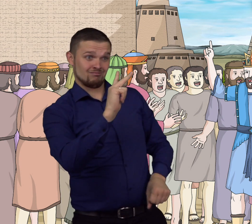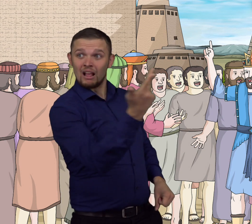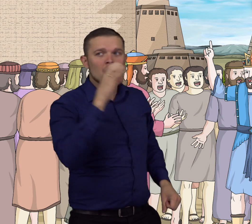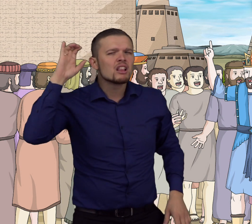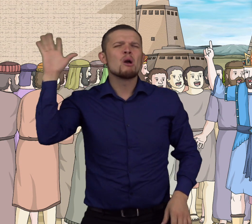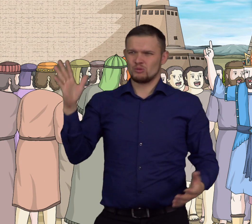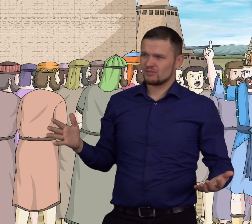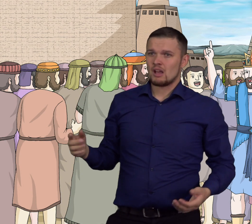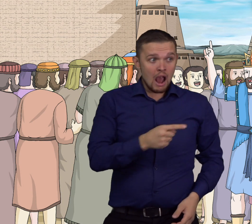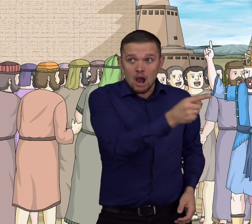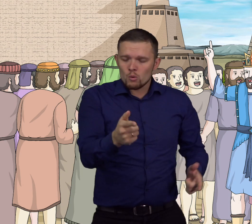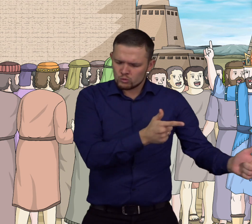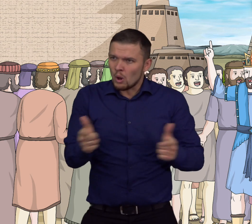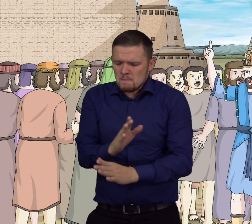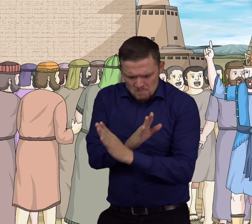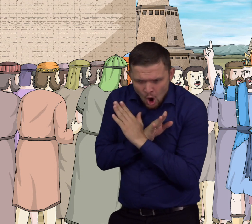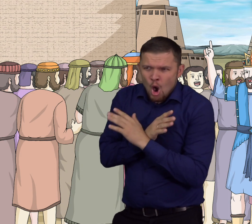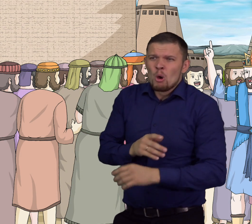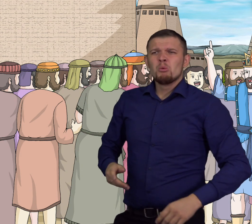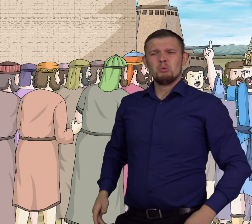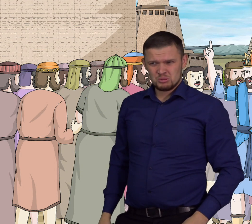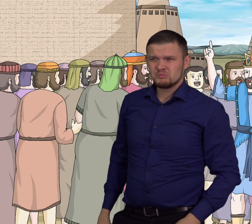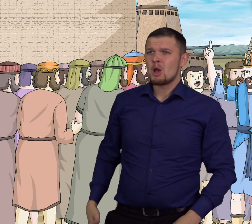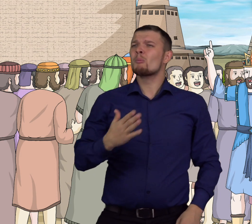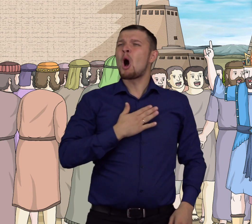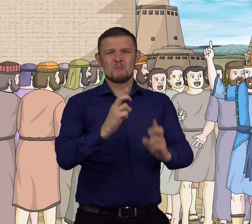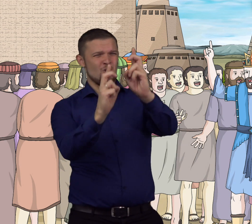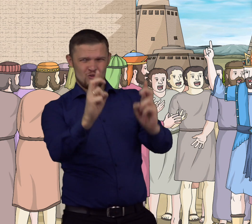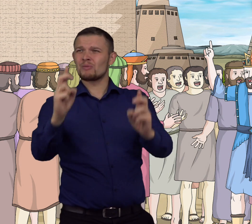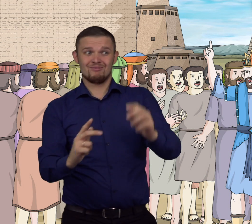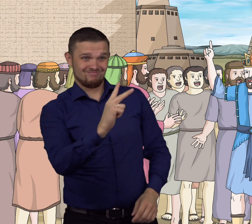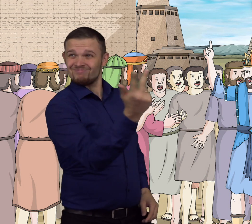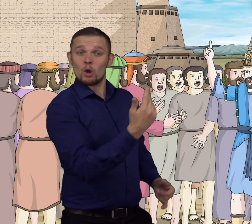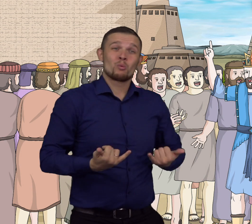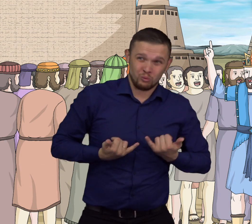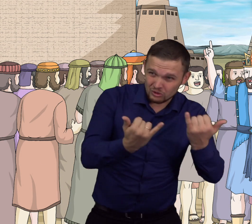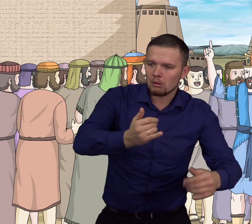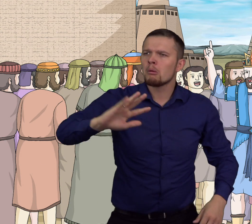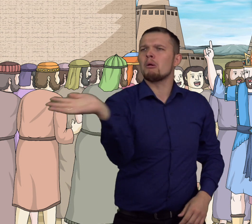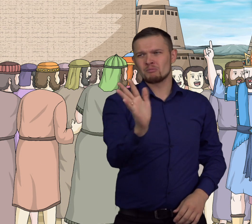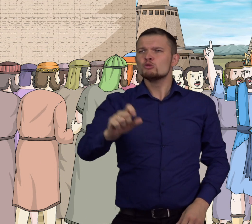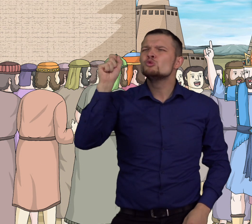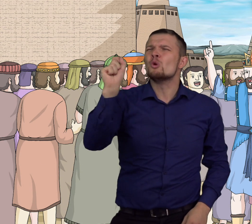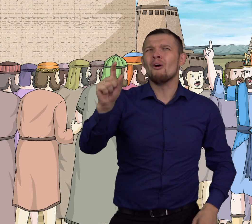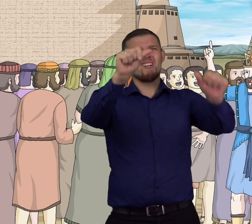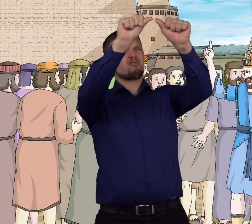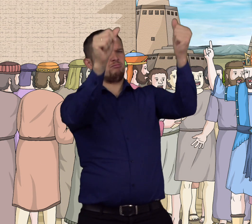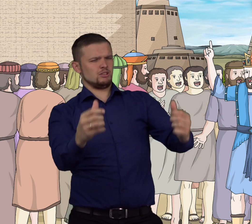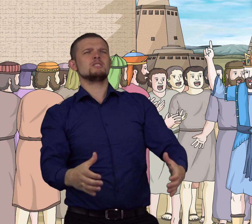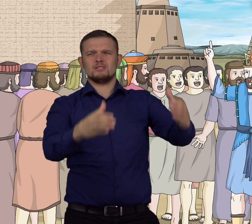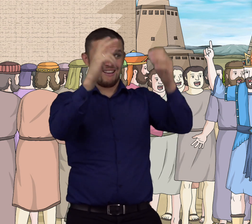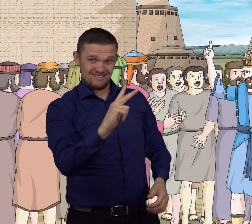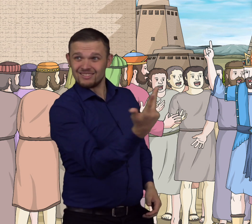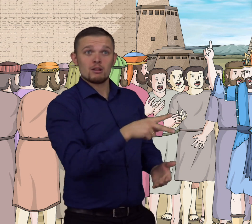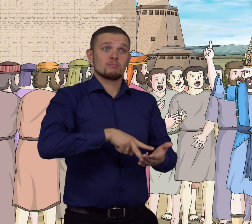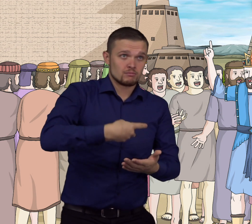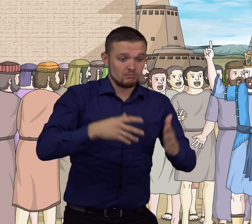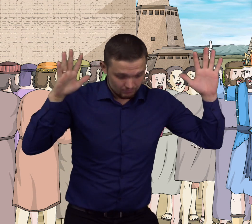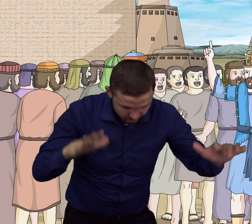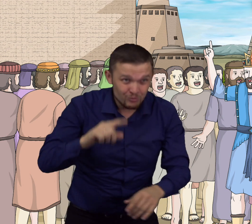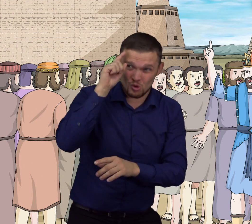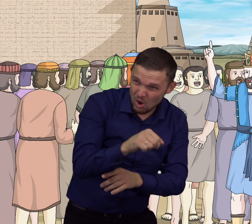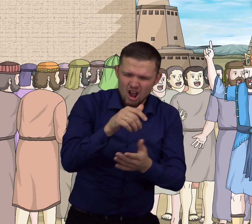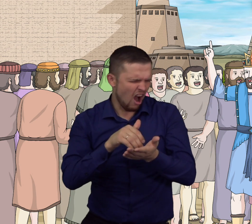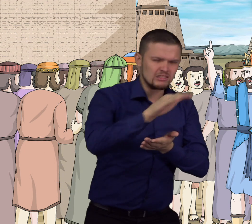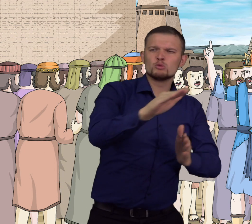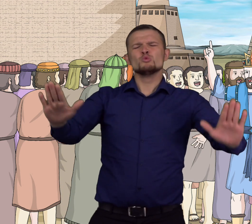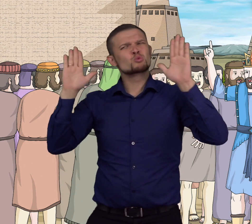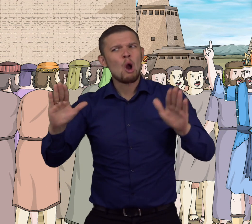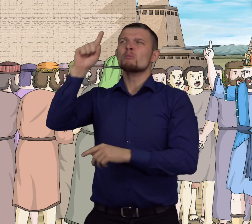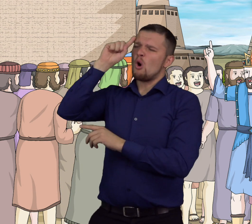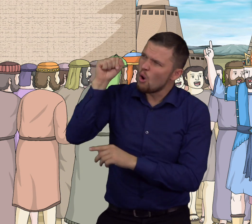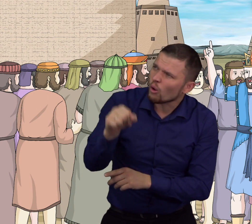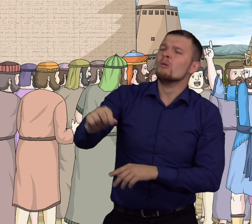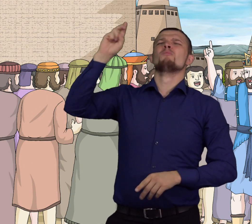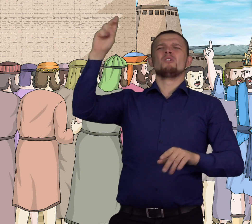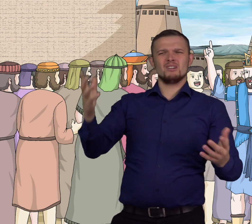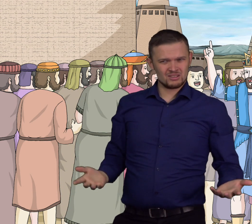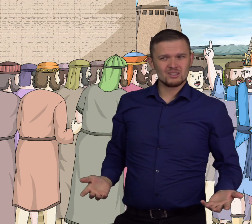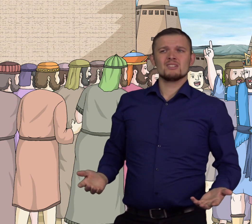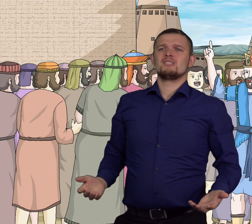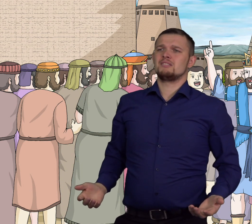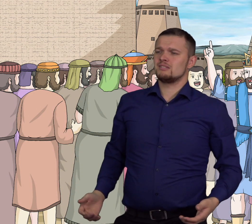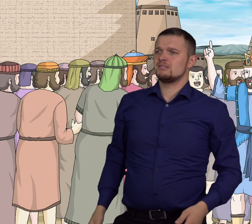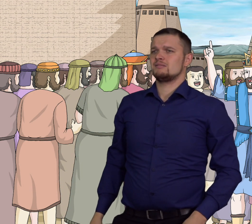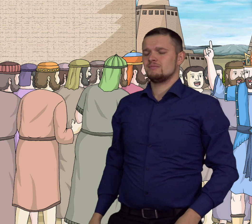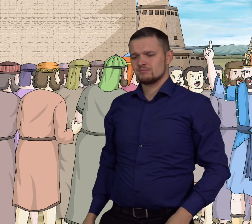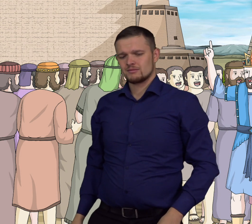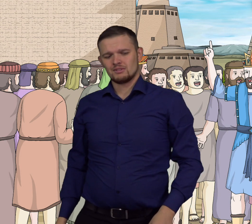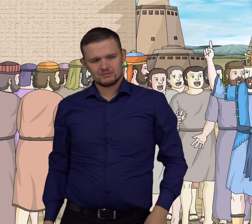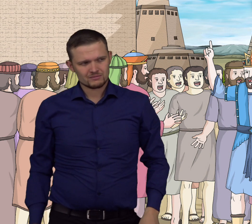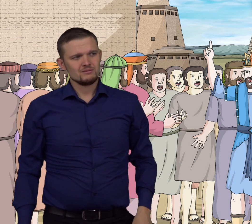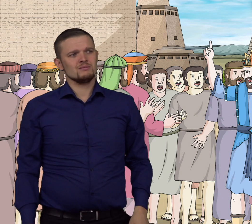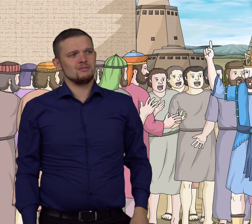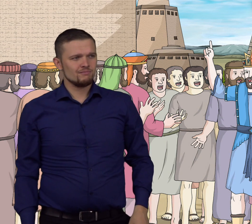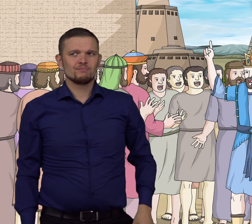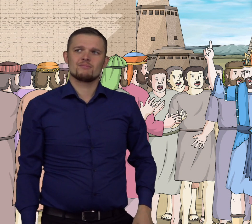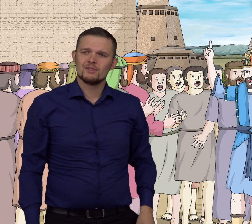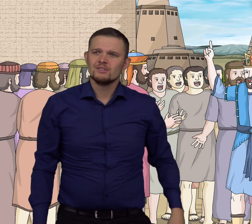They violated the king’s command and risked their lives rather than serve or worship any god except their own God.